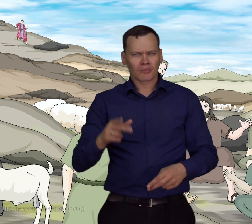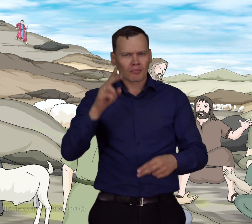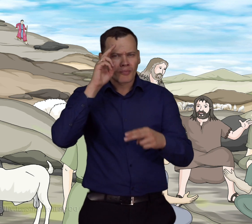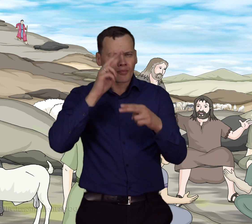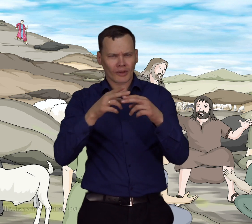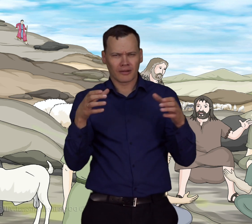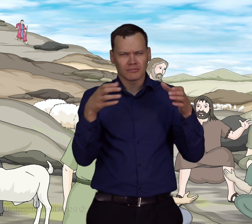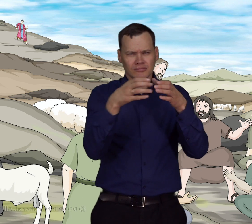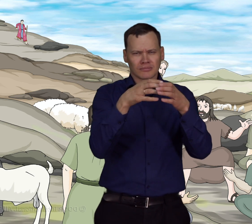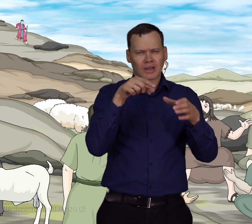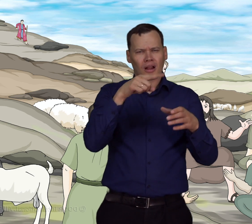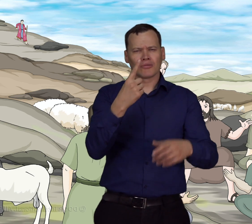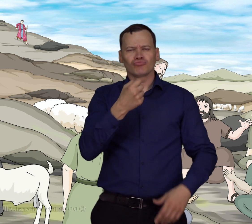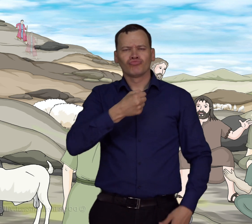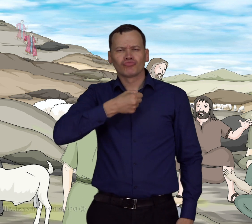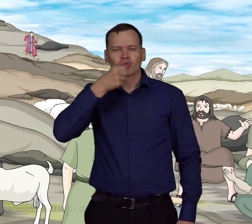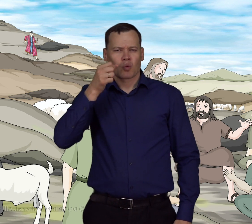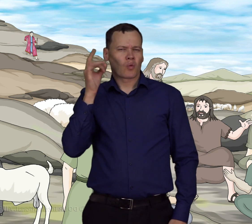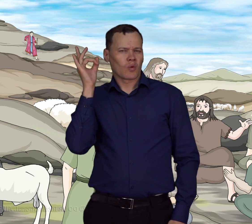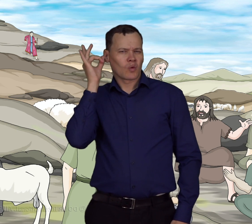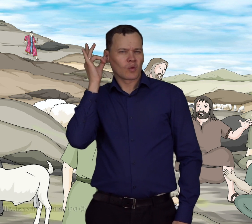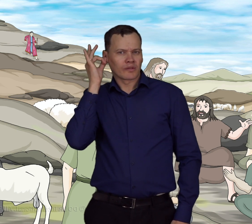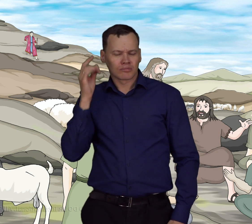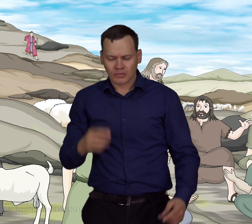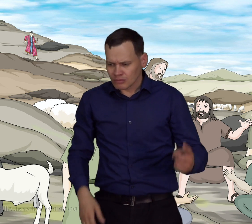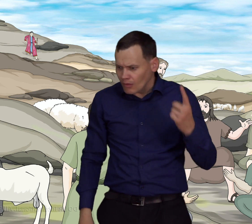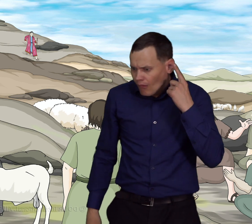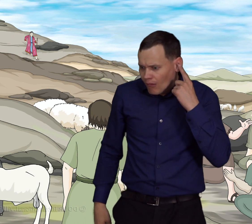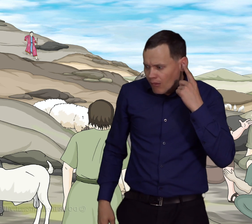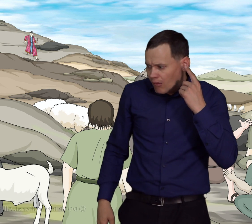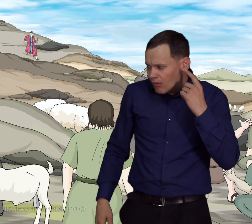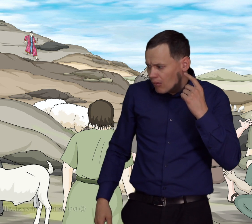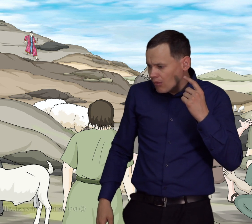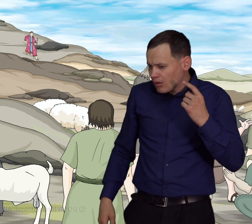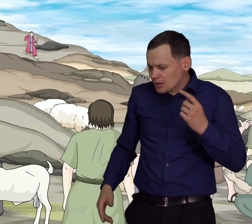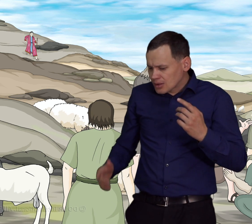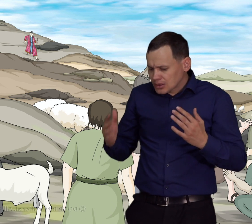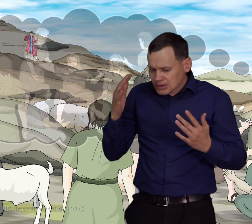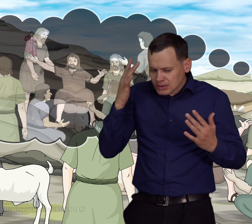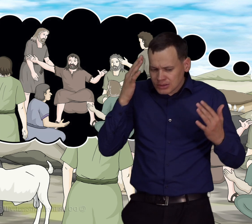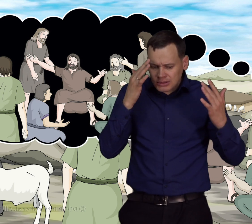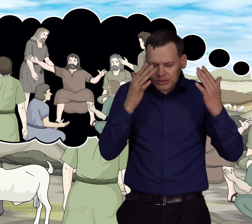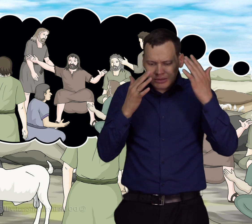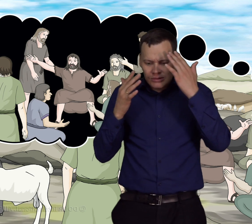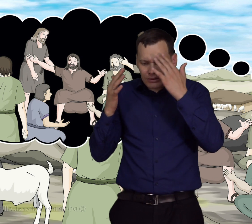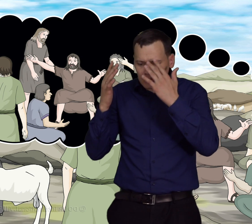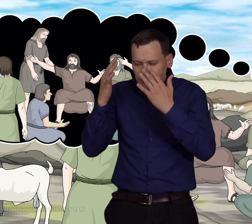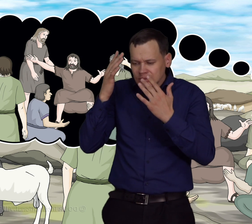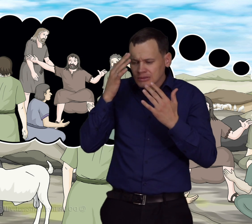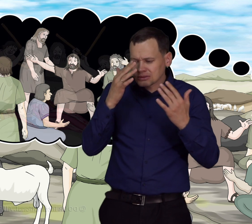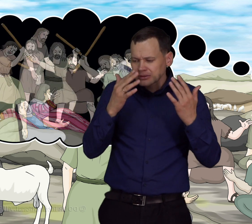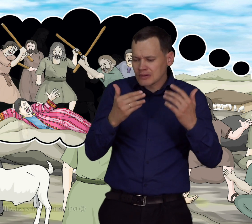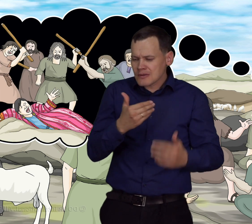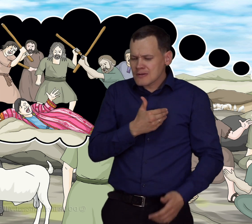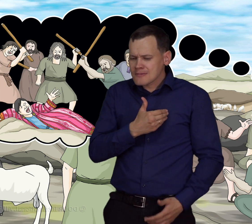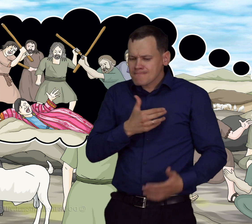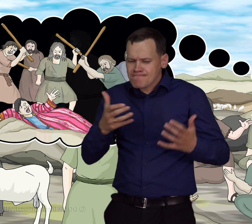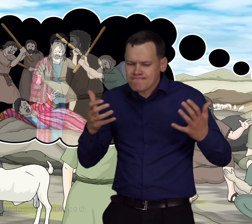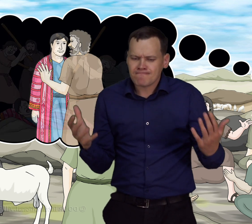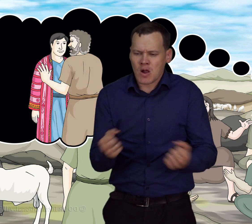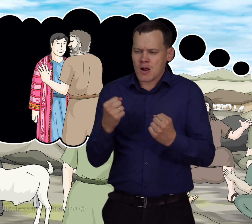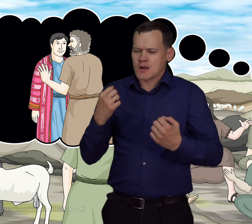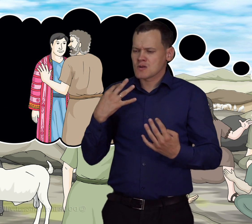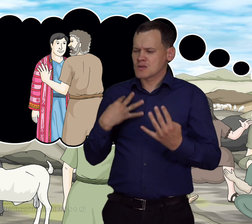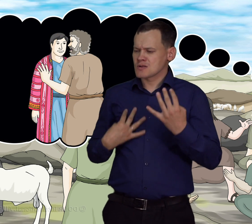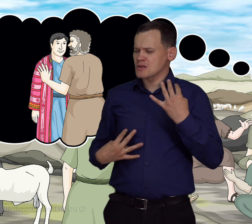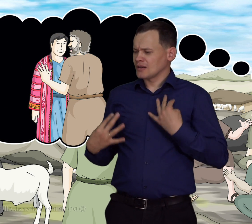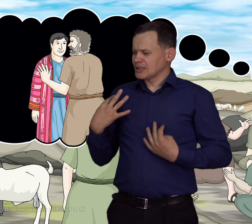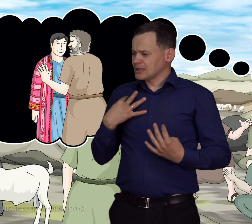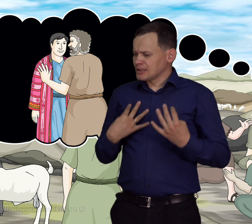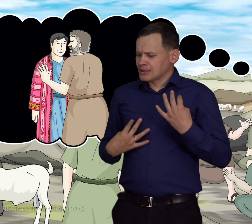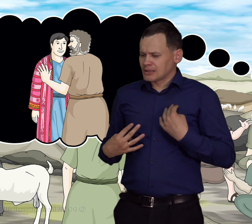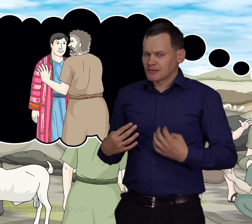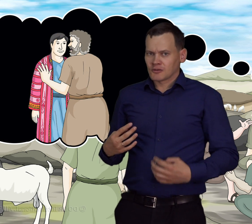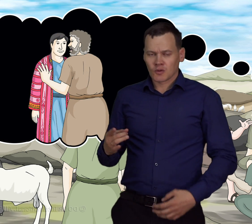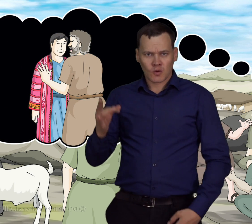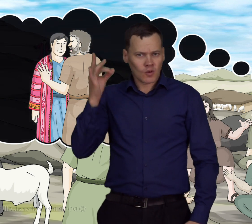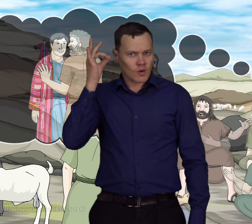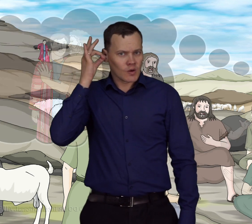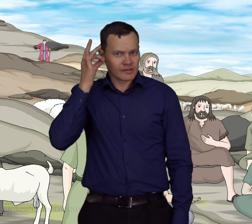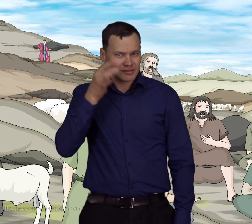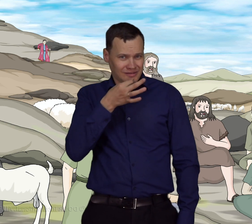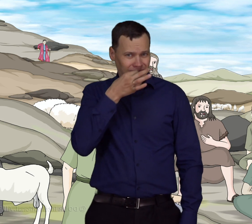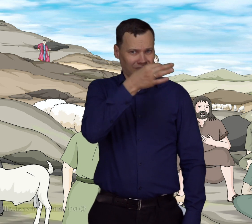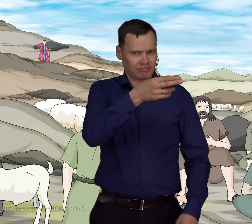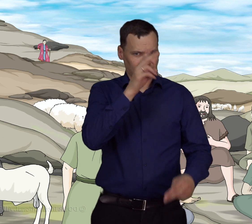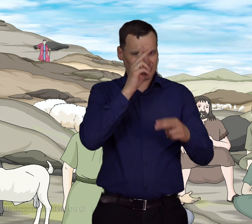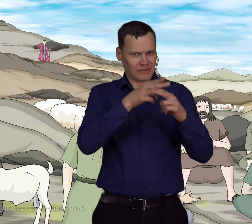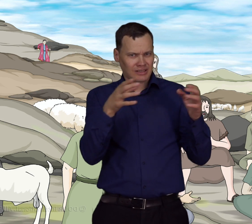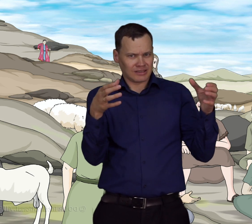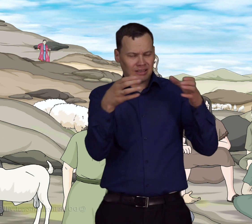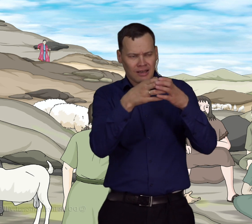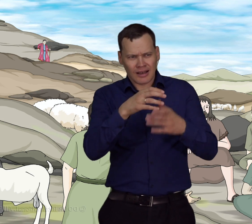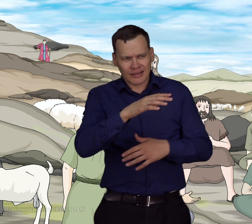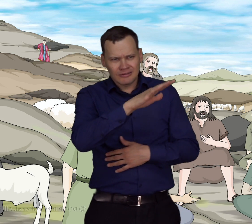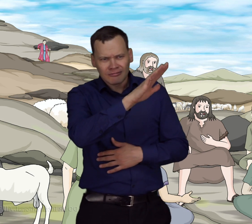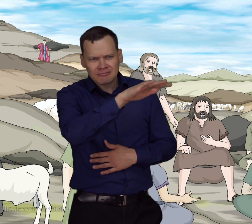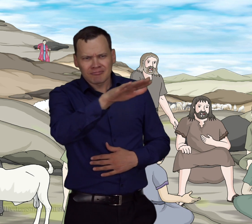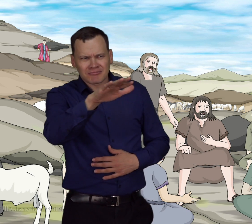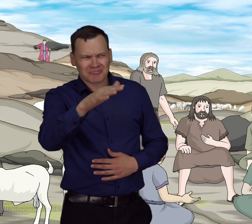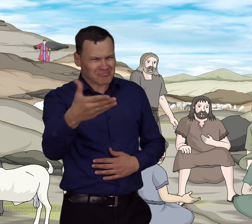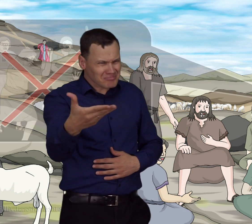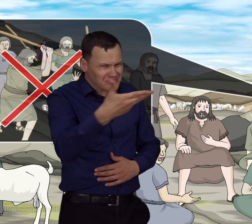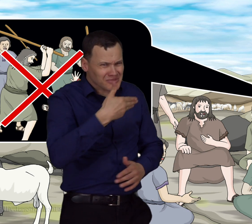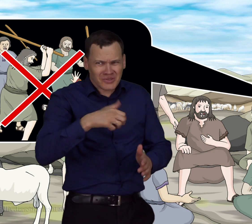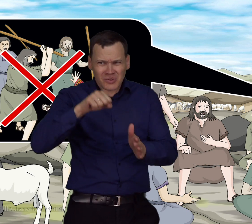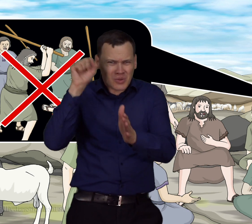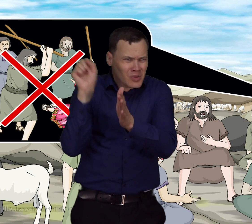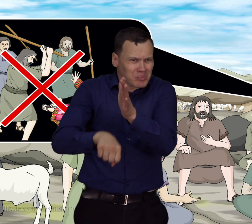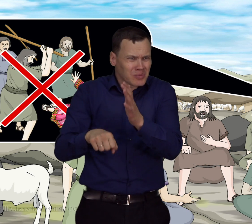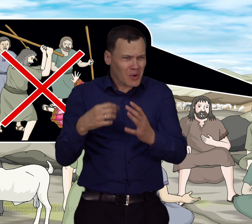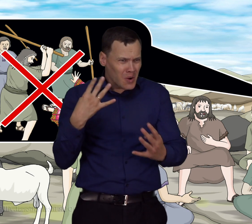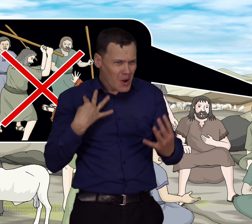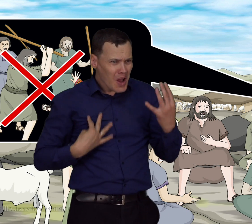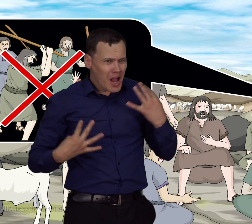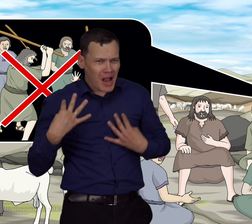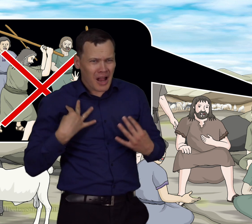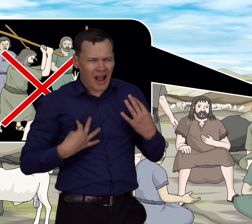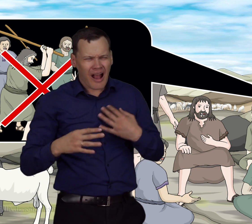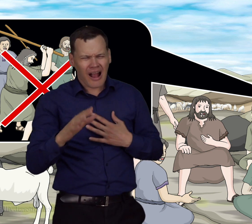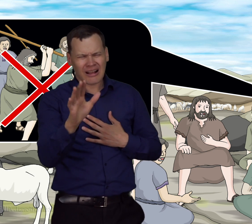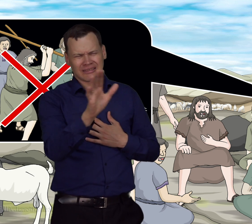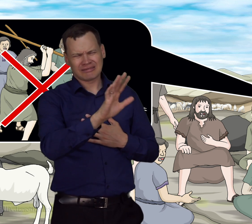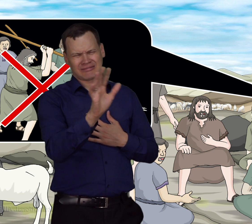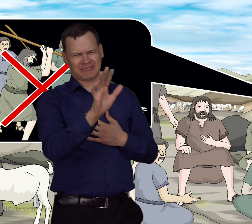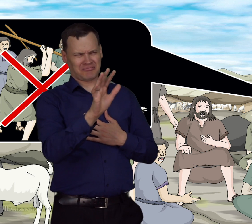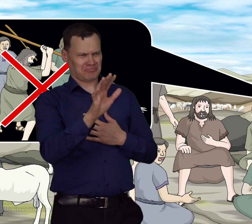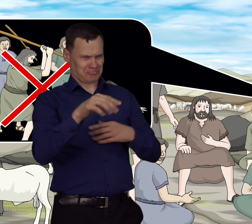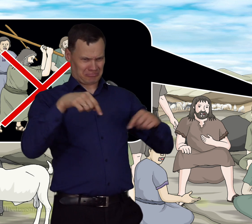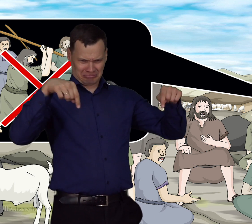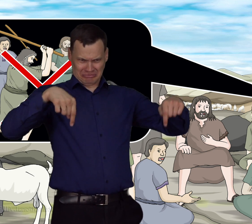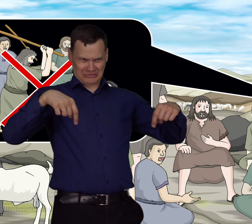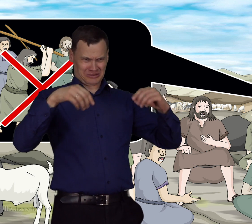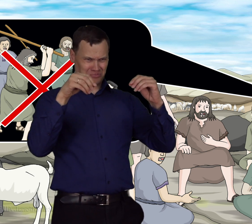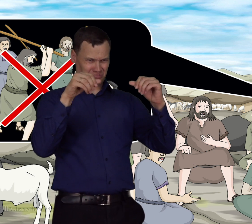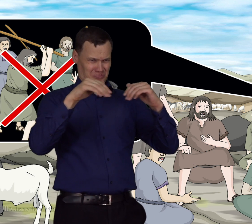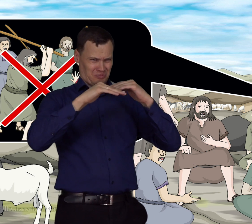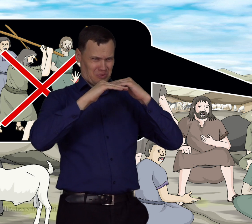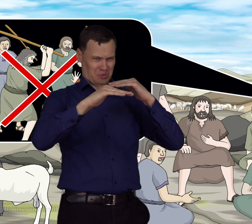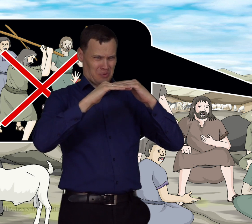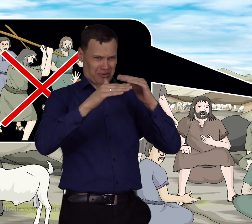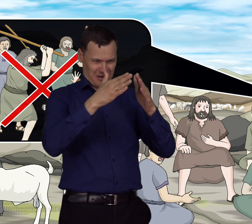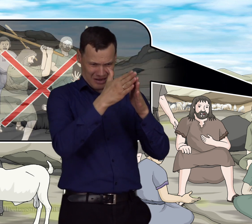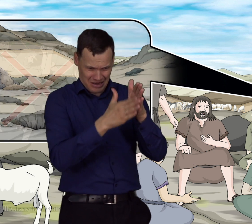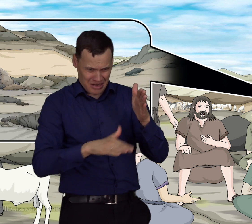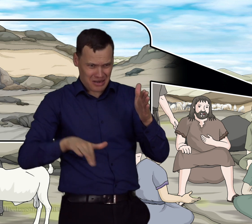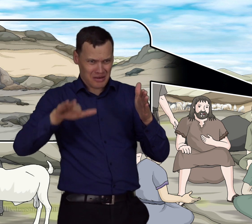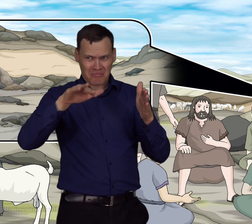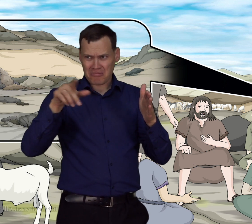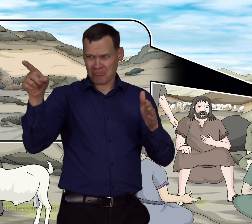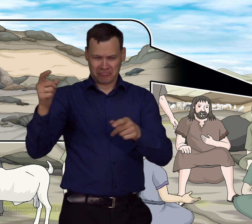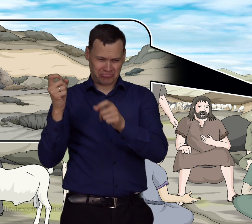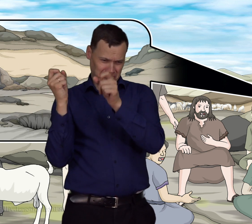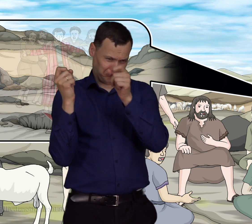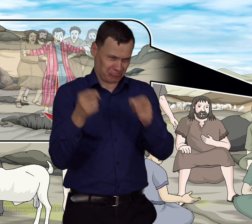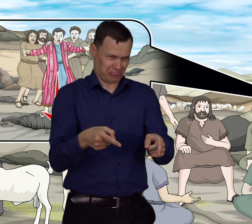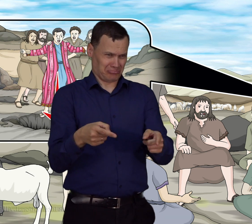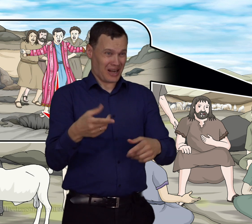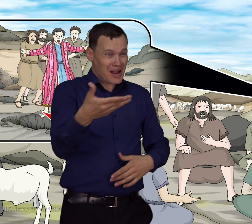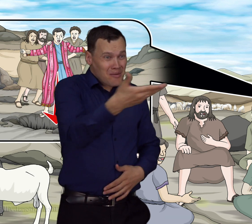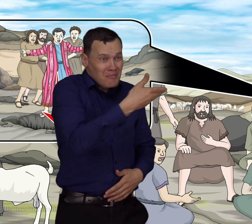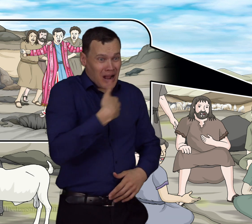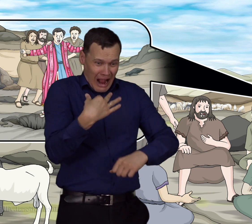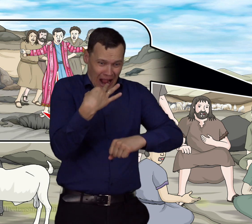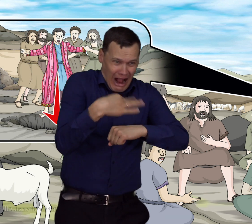When Reuben heard this, he tried to rescue Joseph from their hands. “Let us not take his life,” he said. “Do not shed his blood.